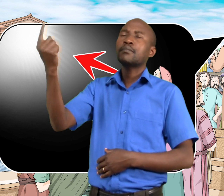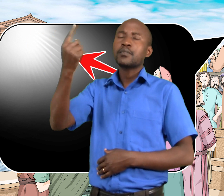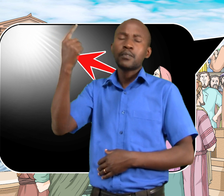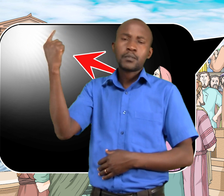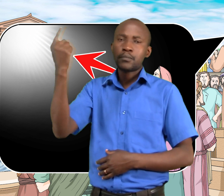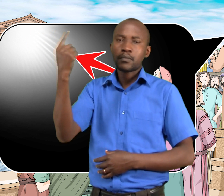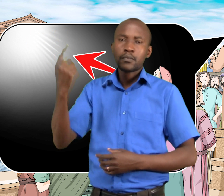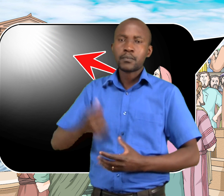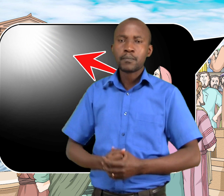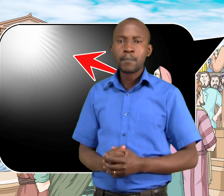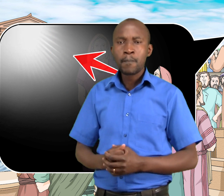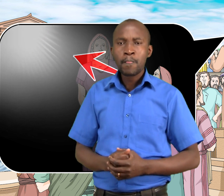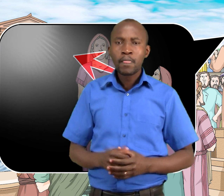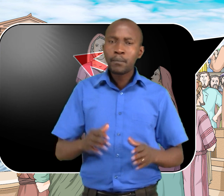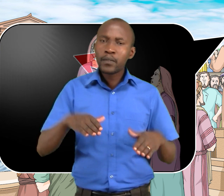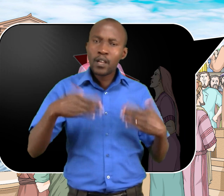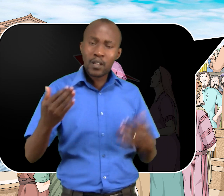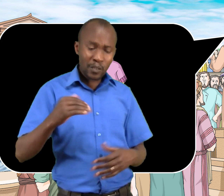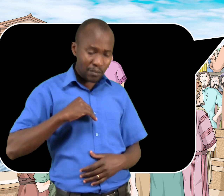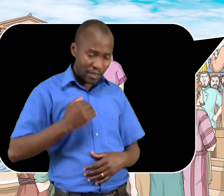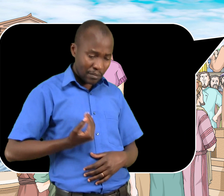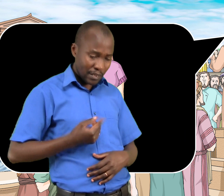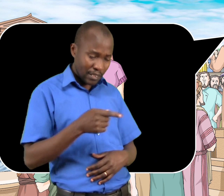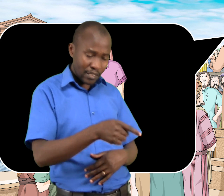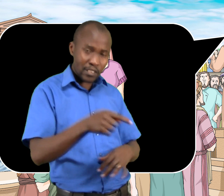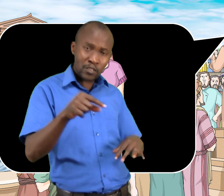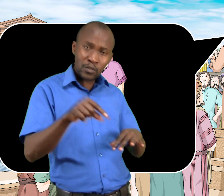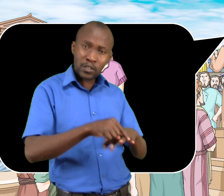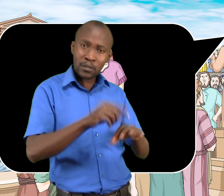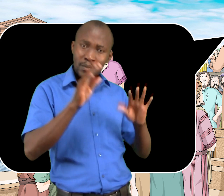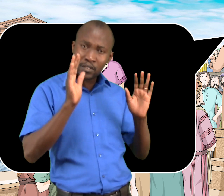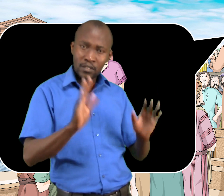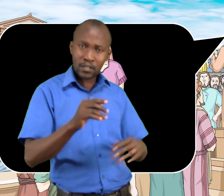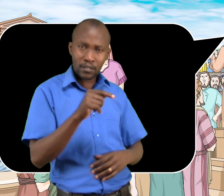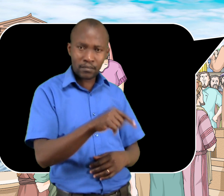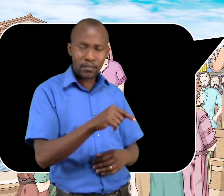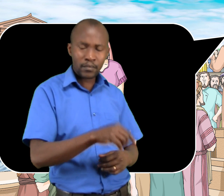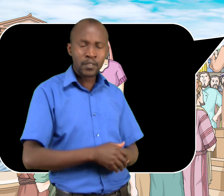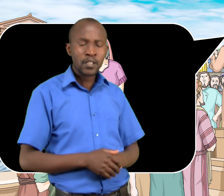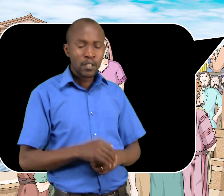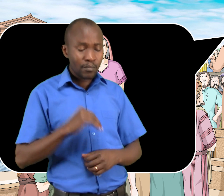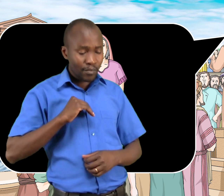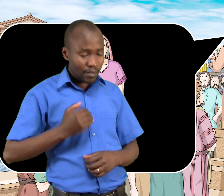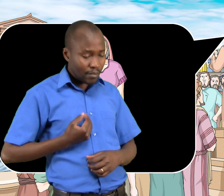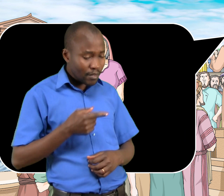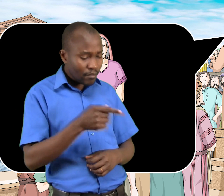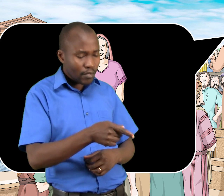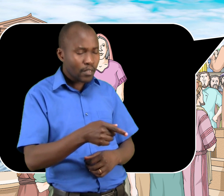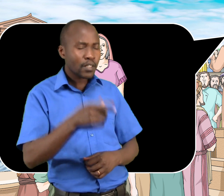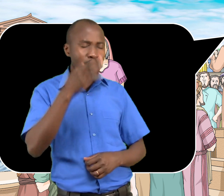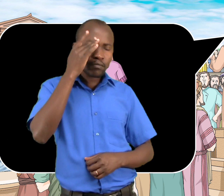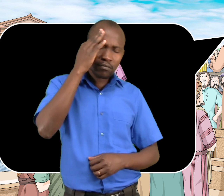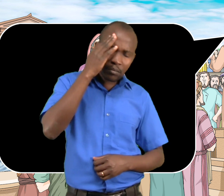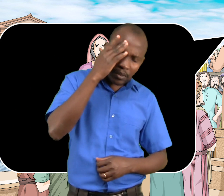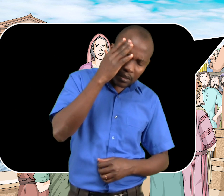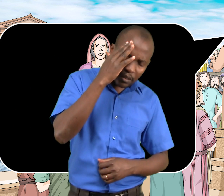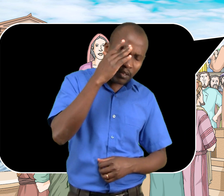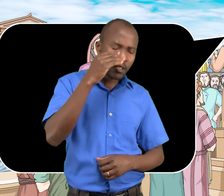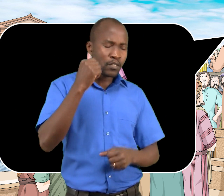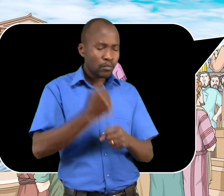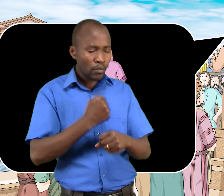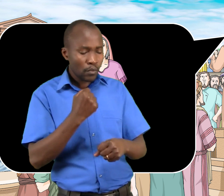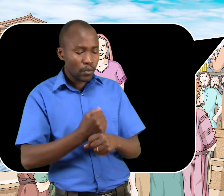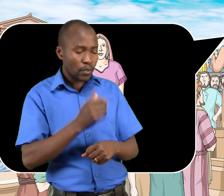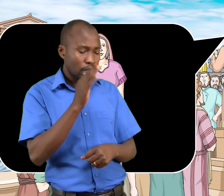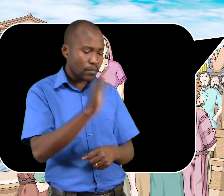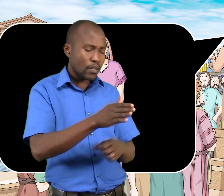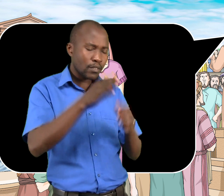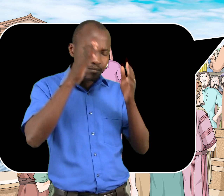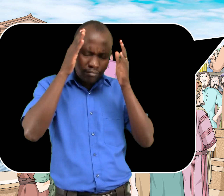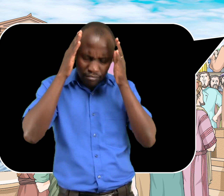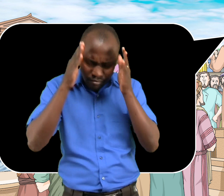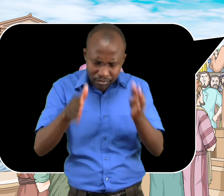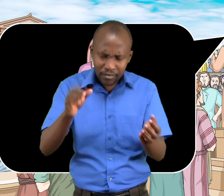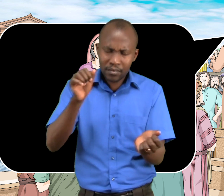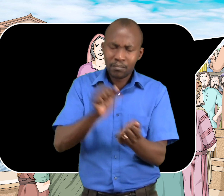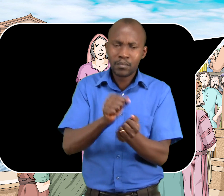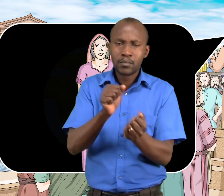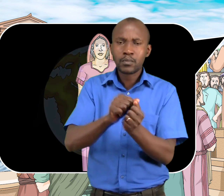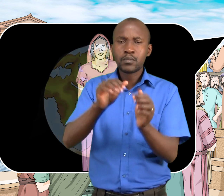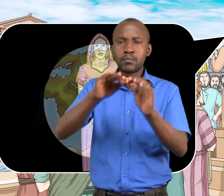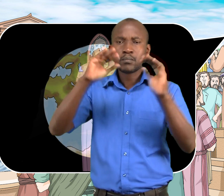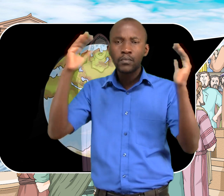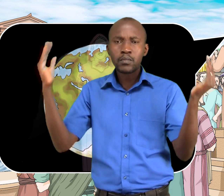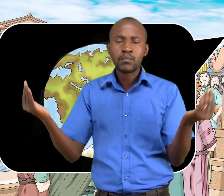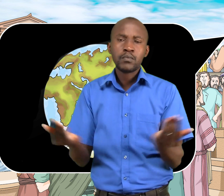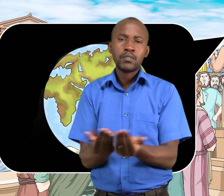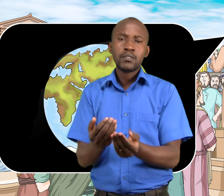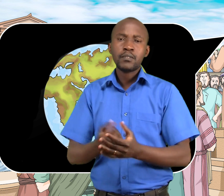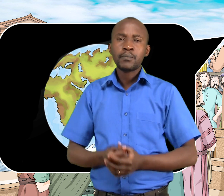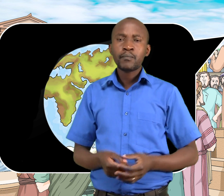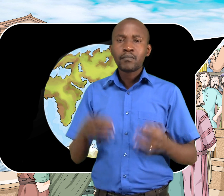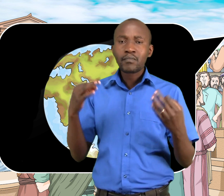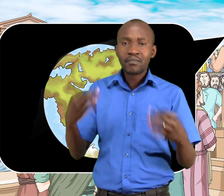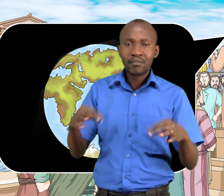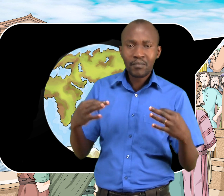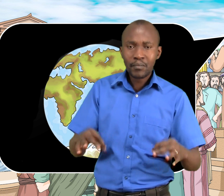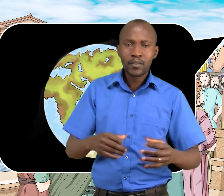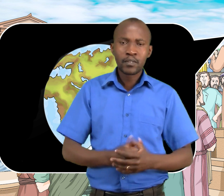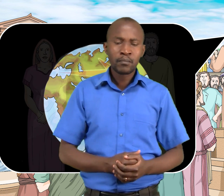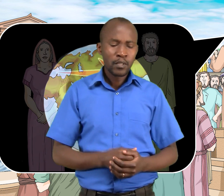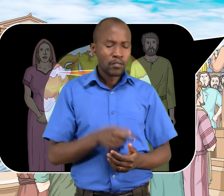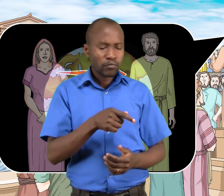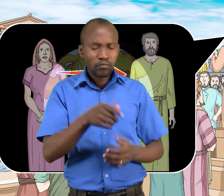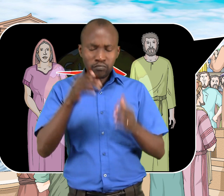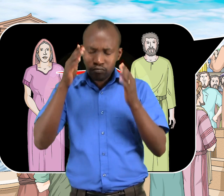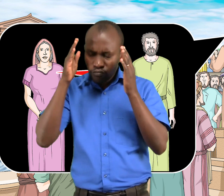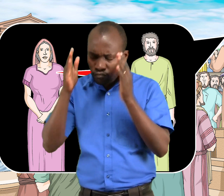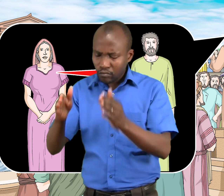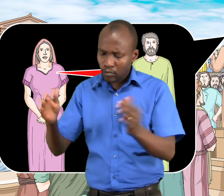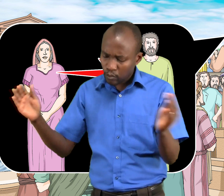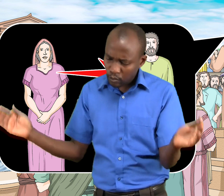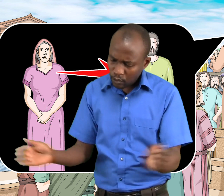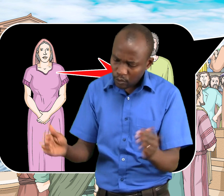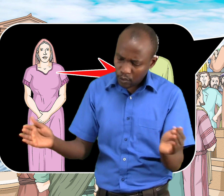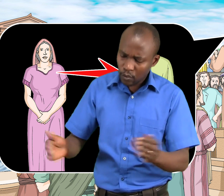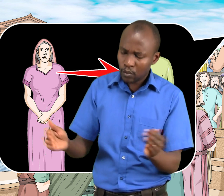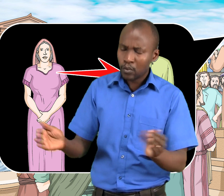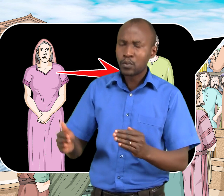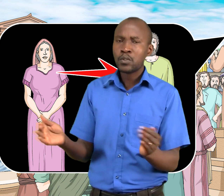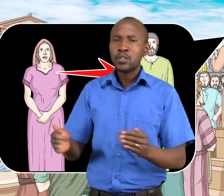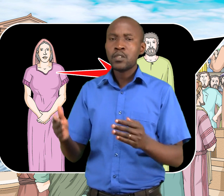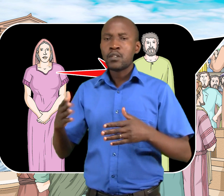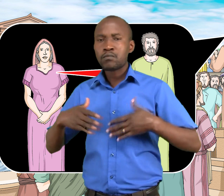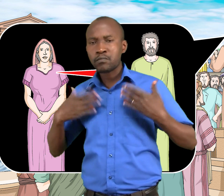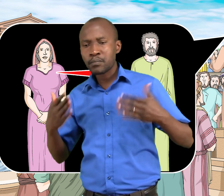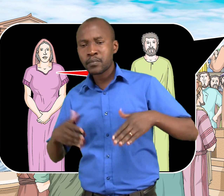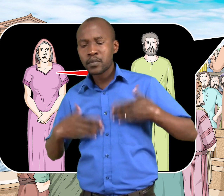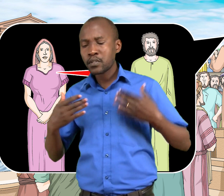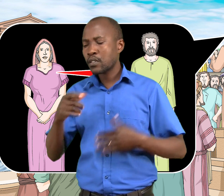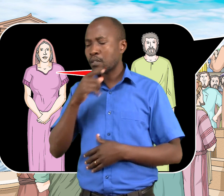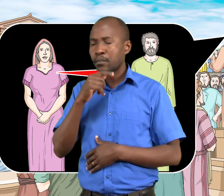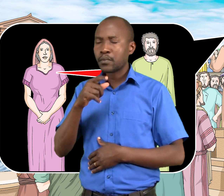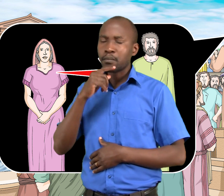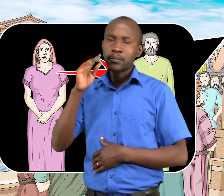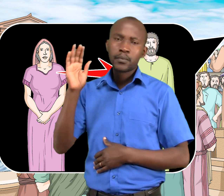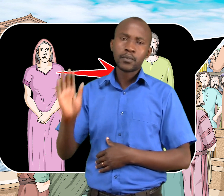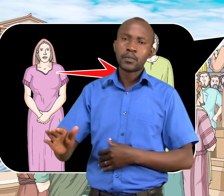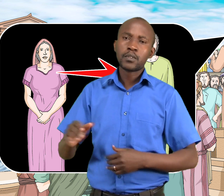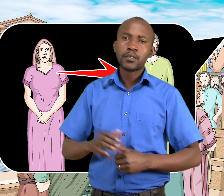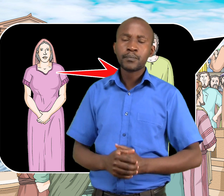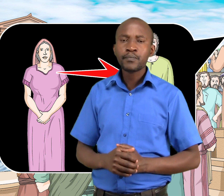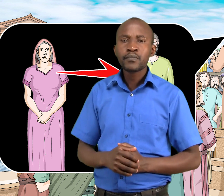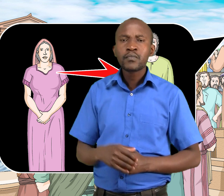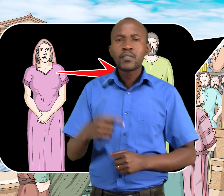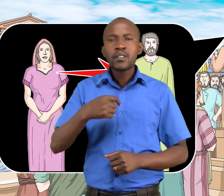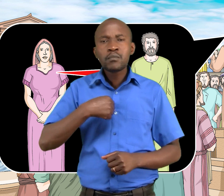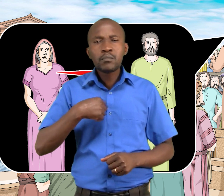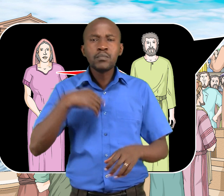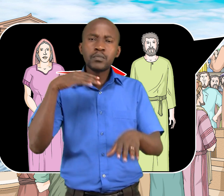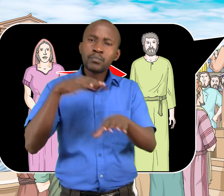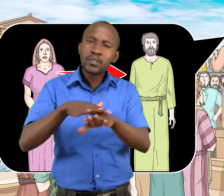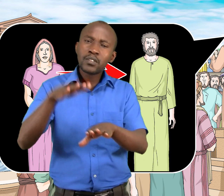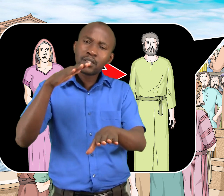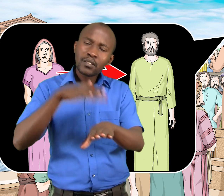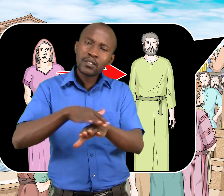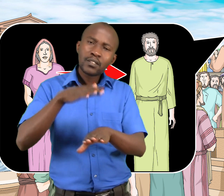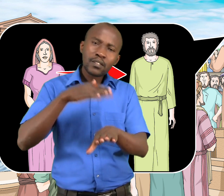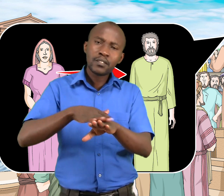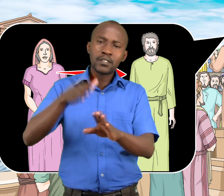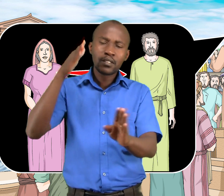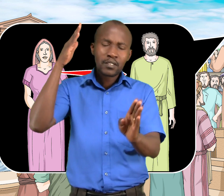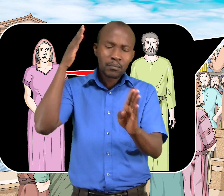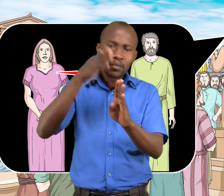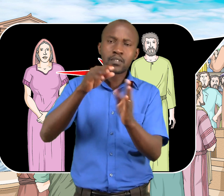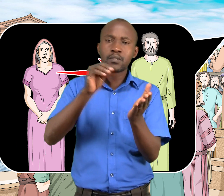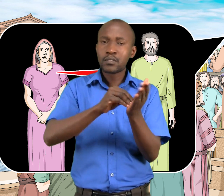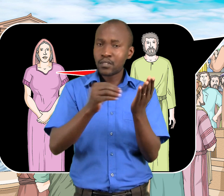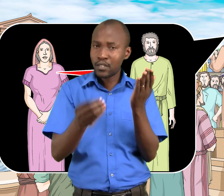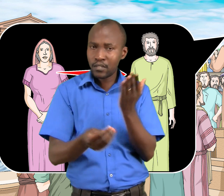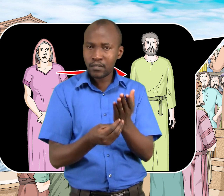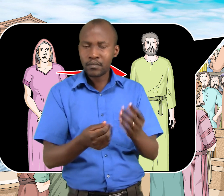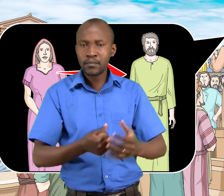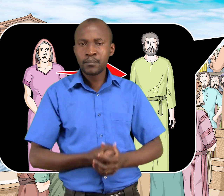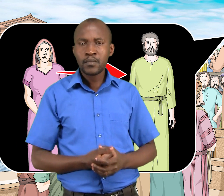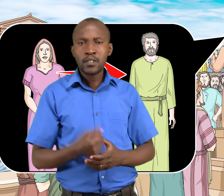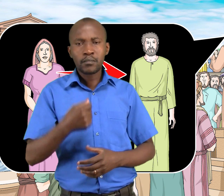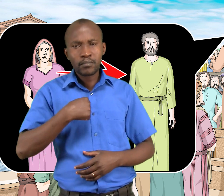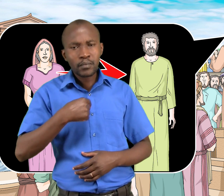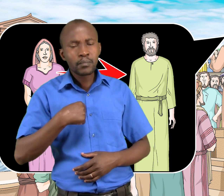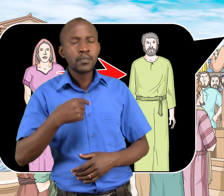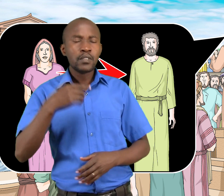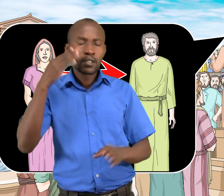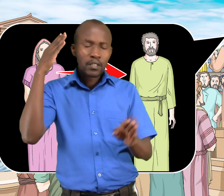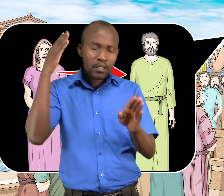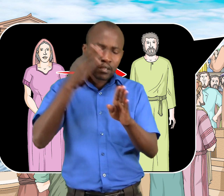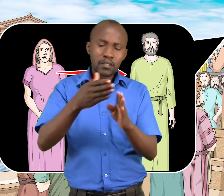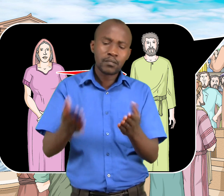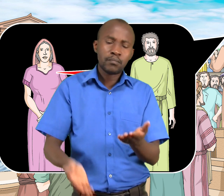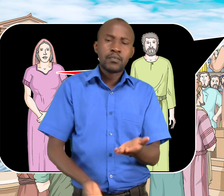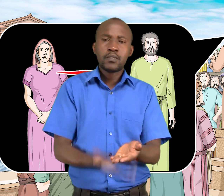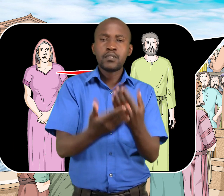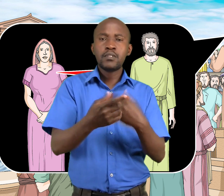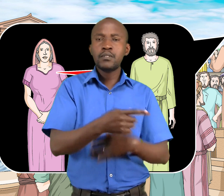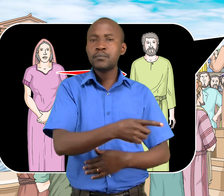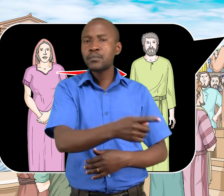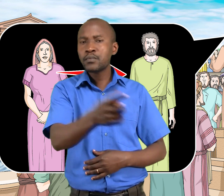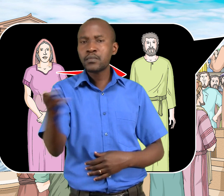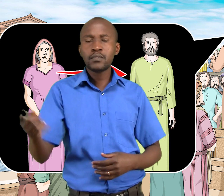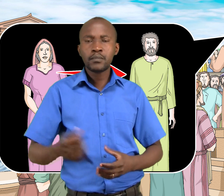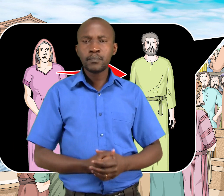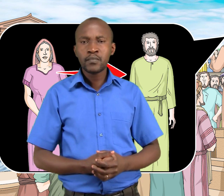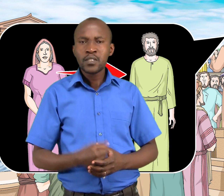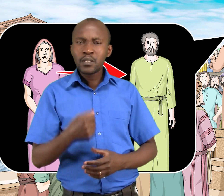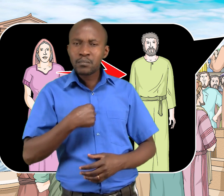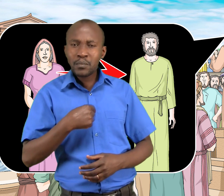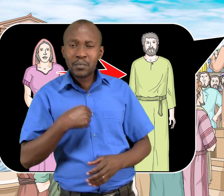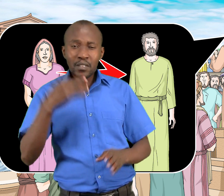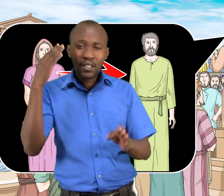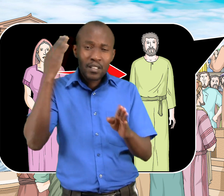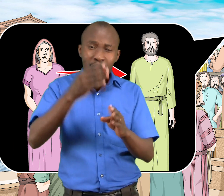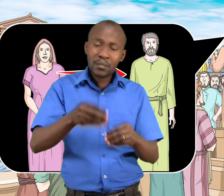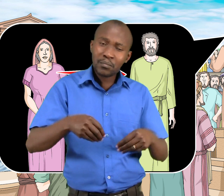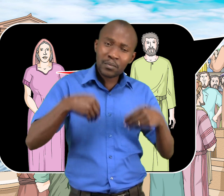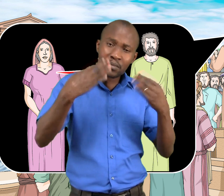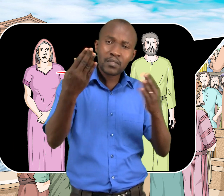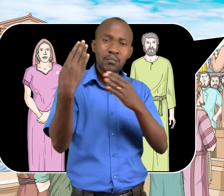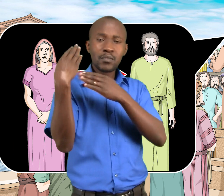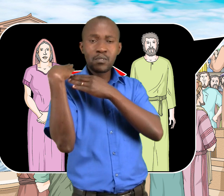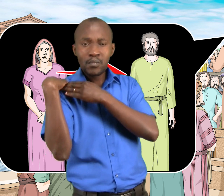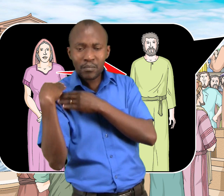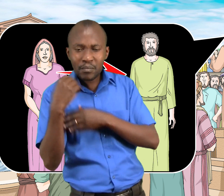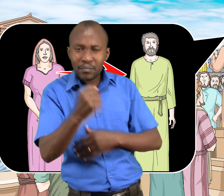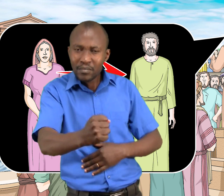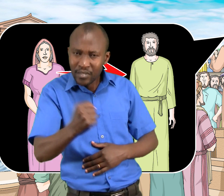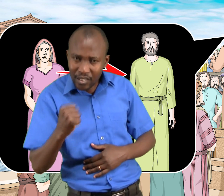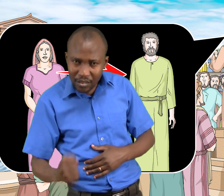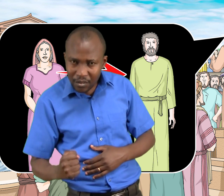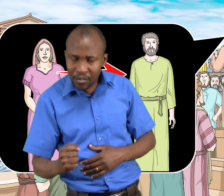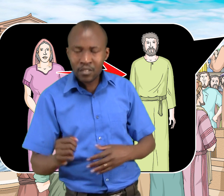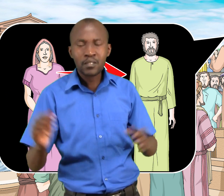But the married woman is concerned about the affairs of this world, how she can please her husband.